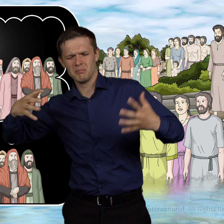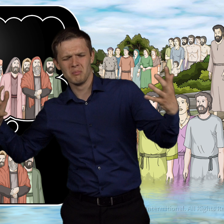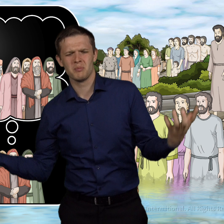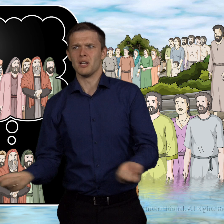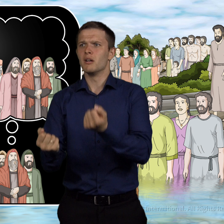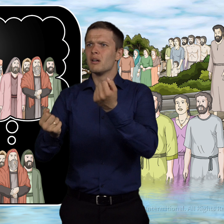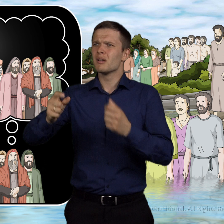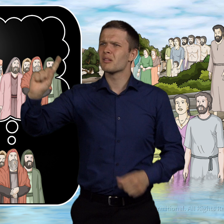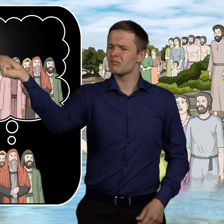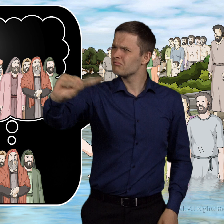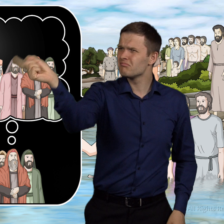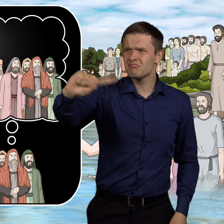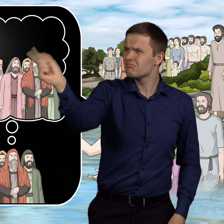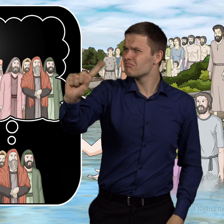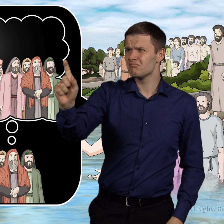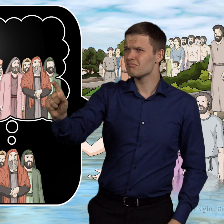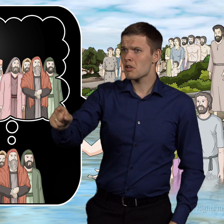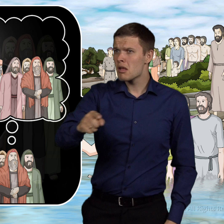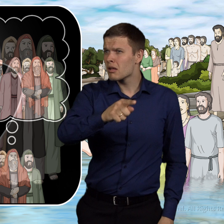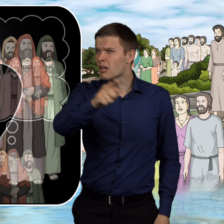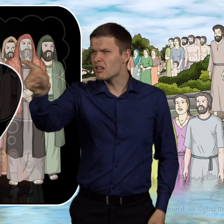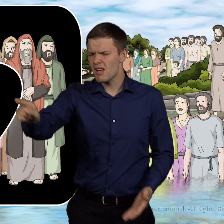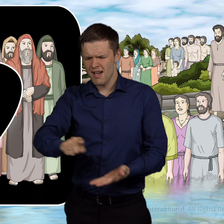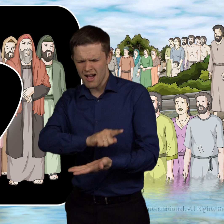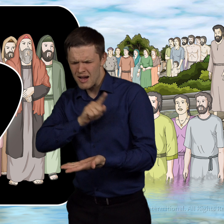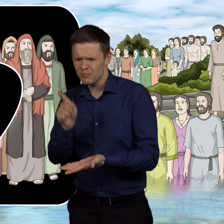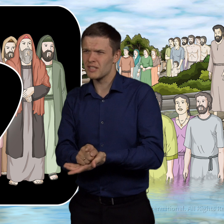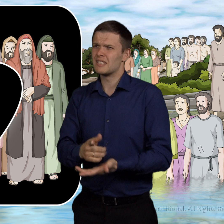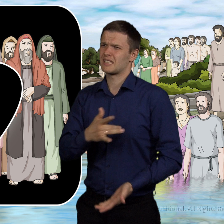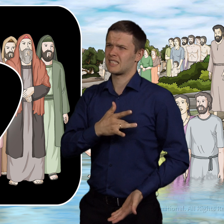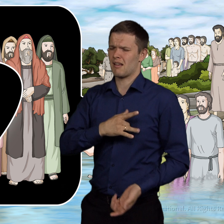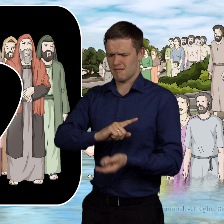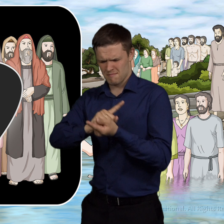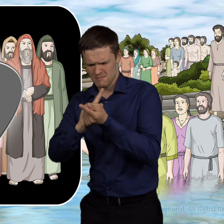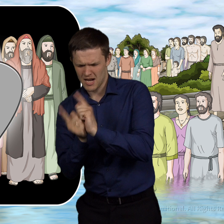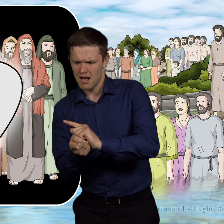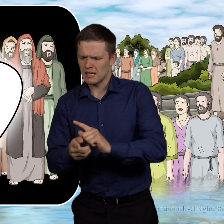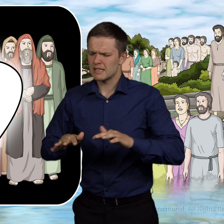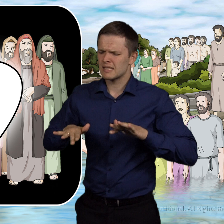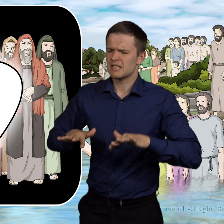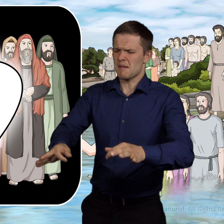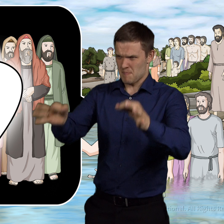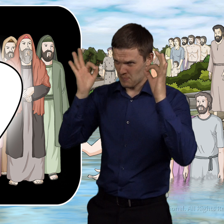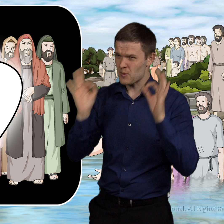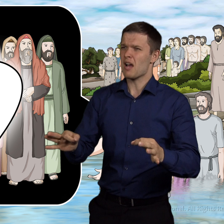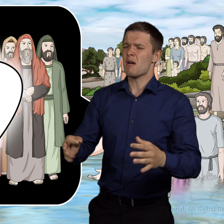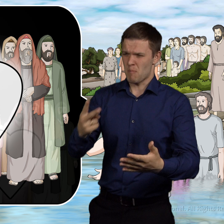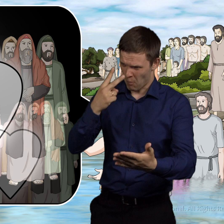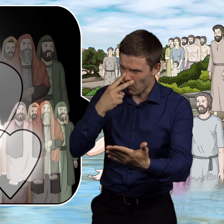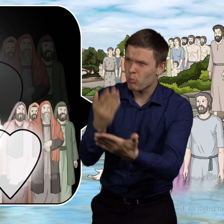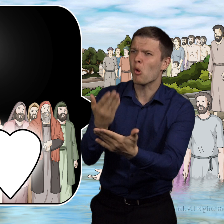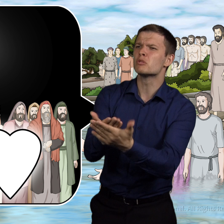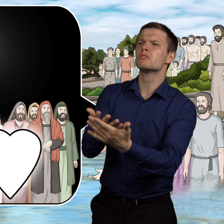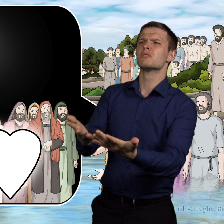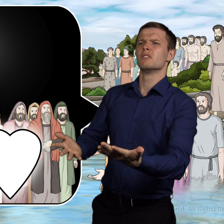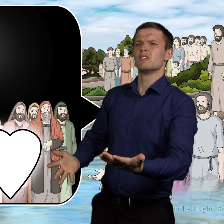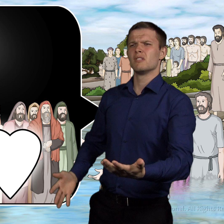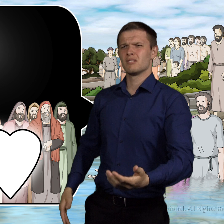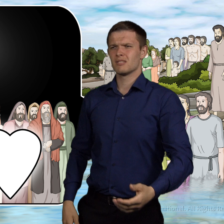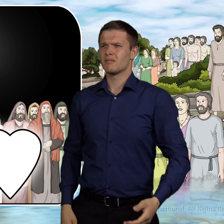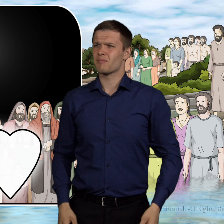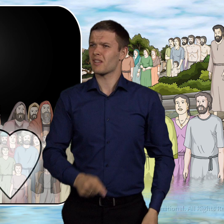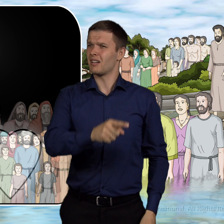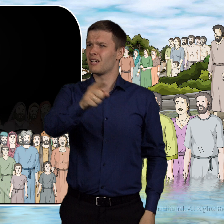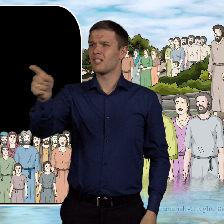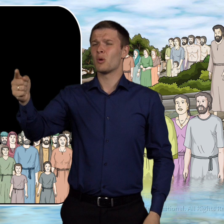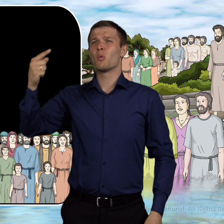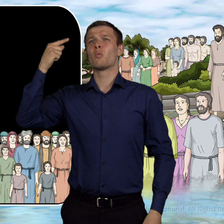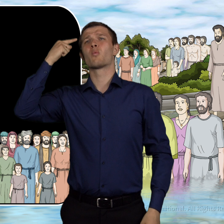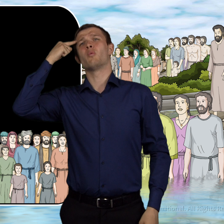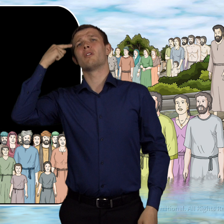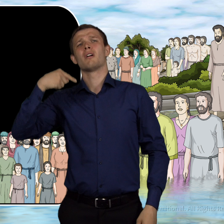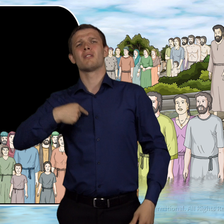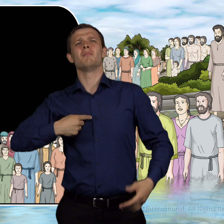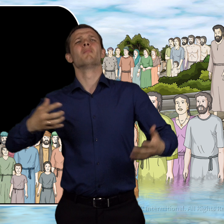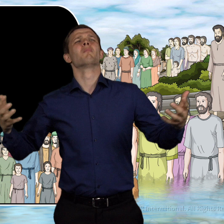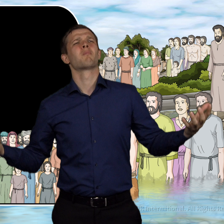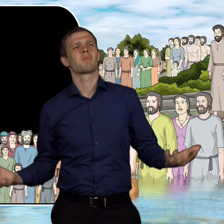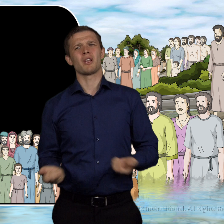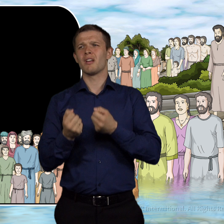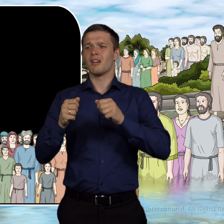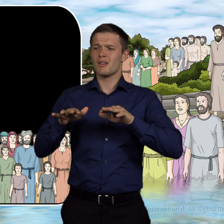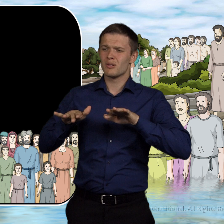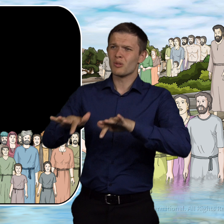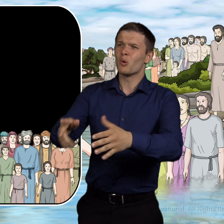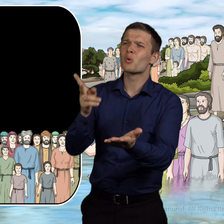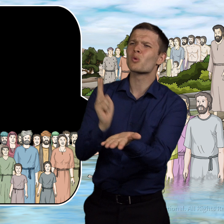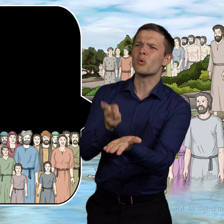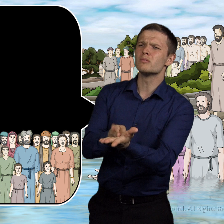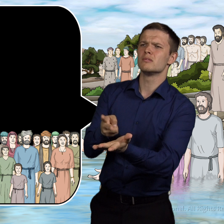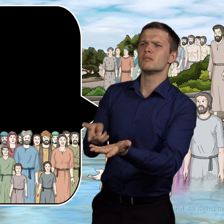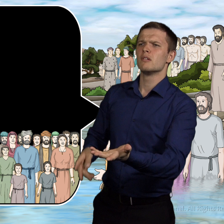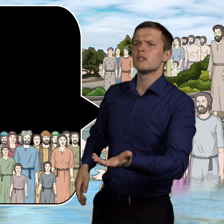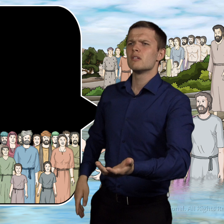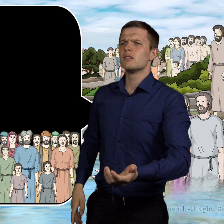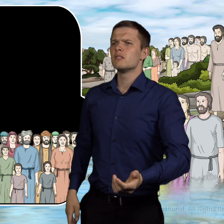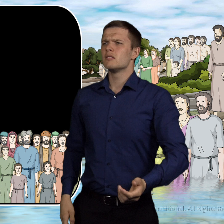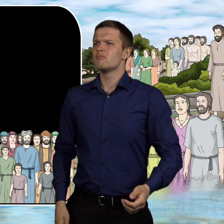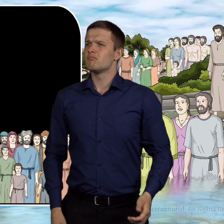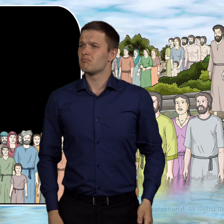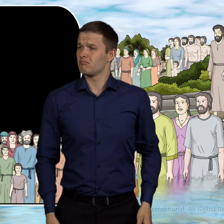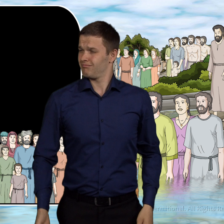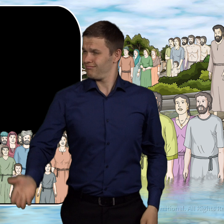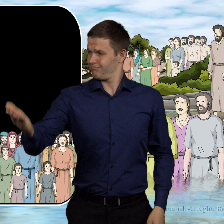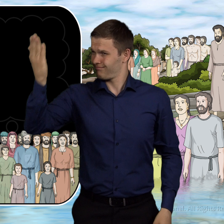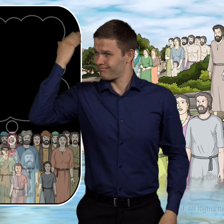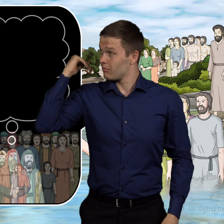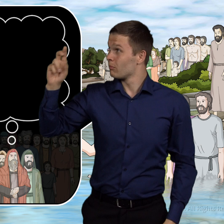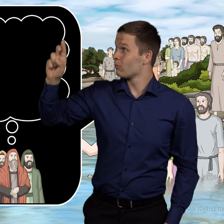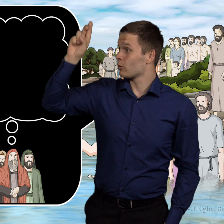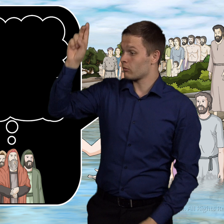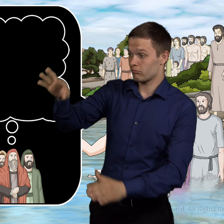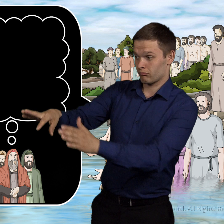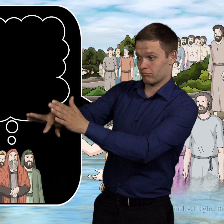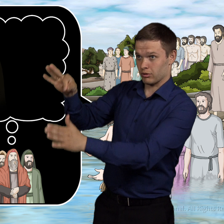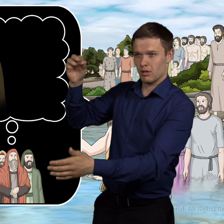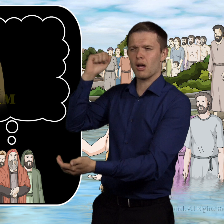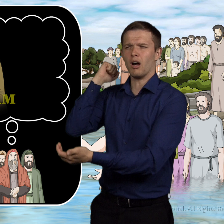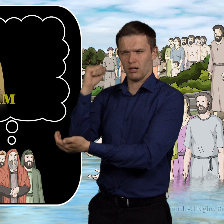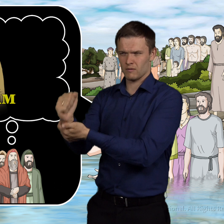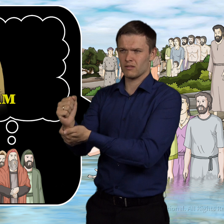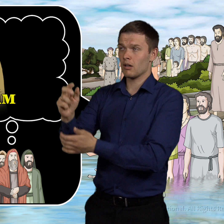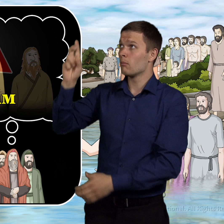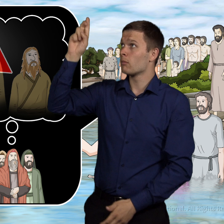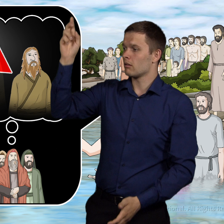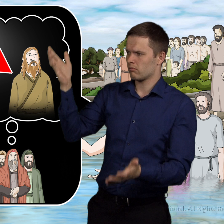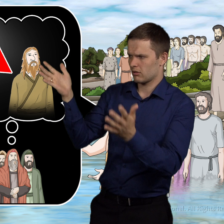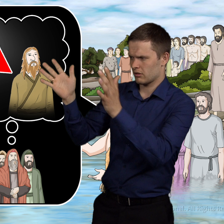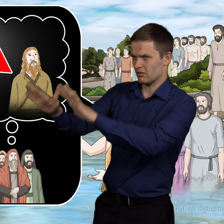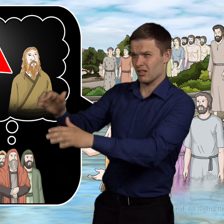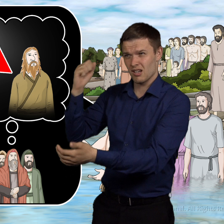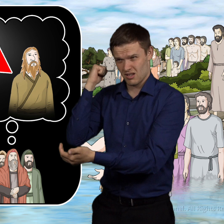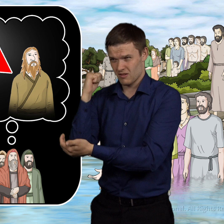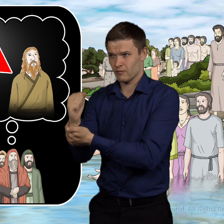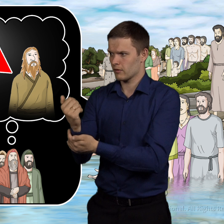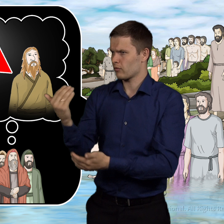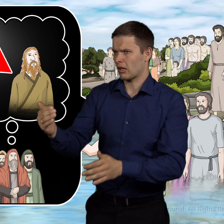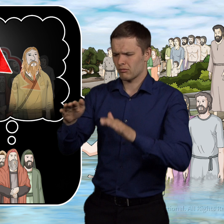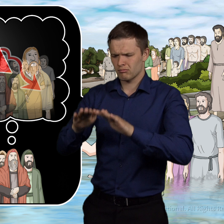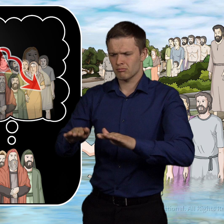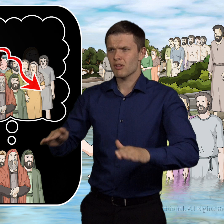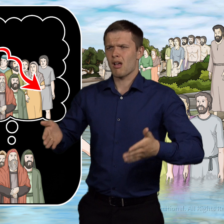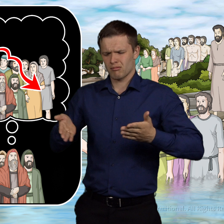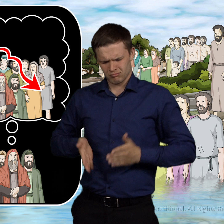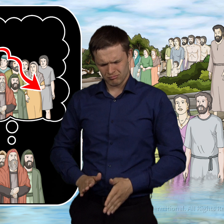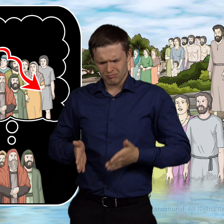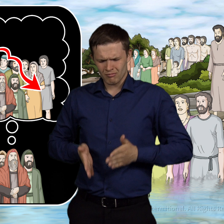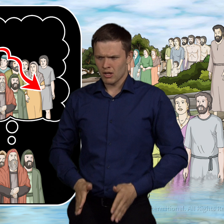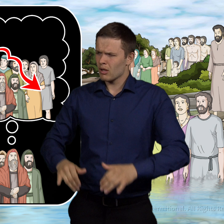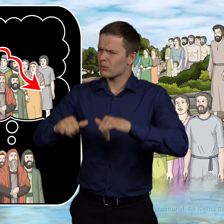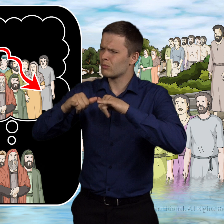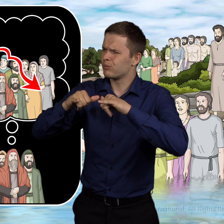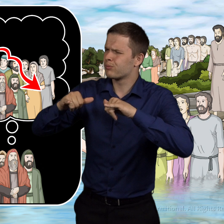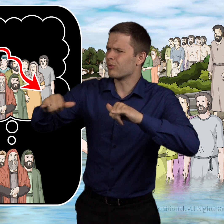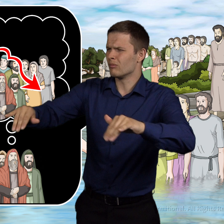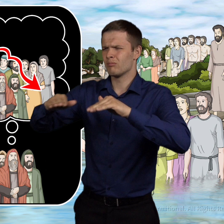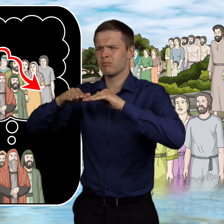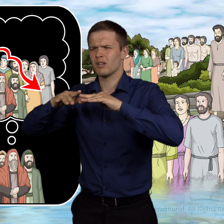Produce fruit, then, in keeping with repentance.